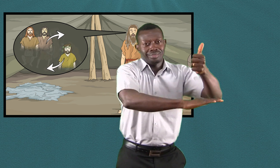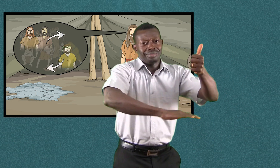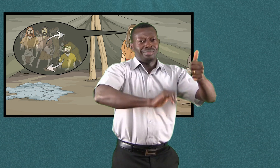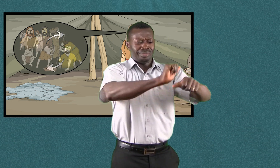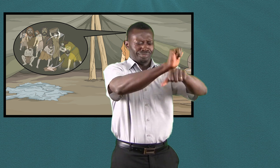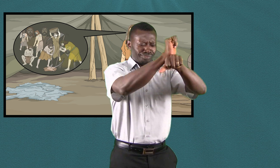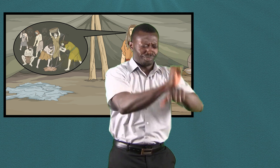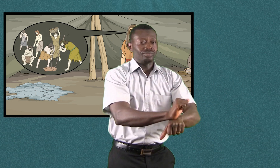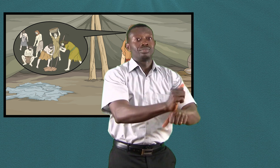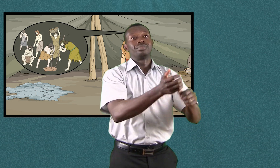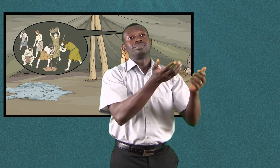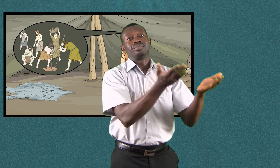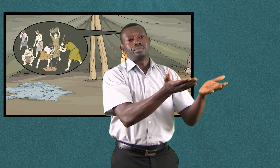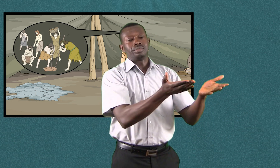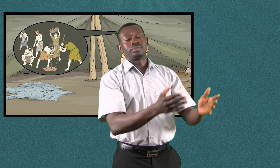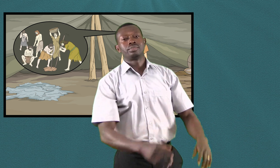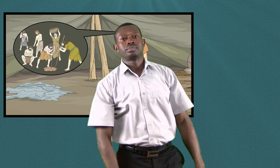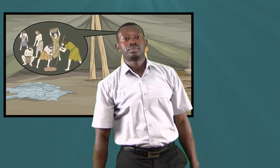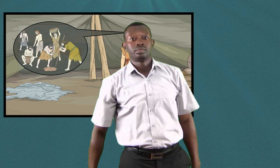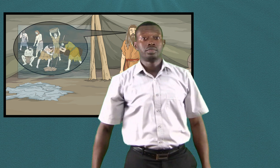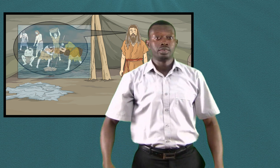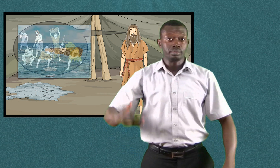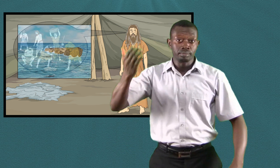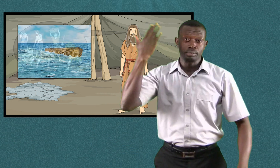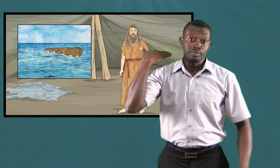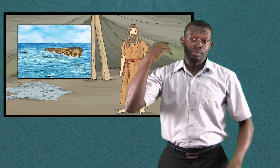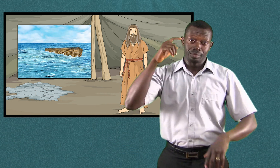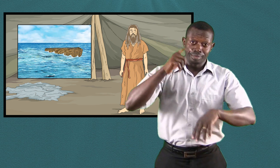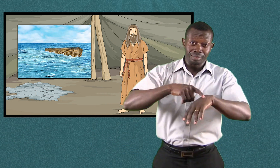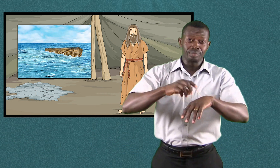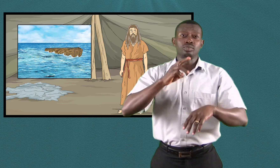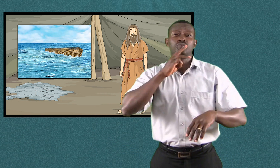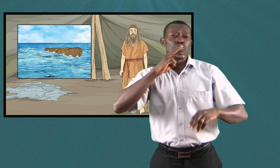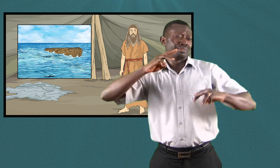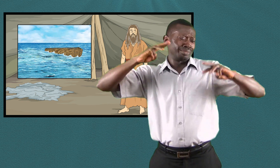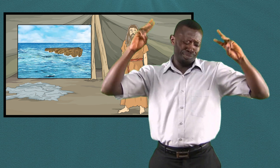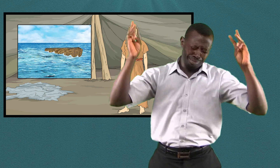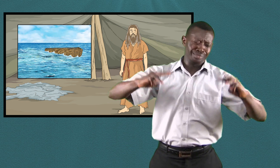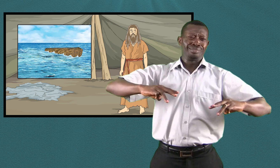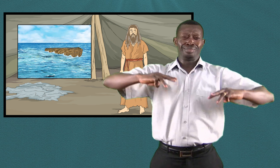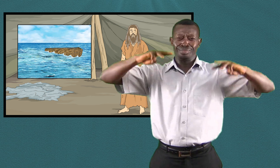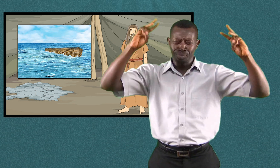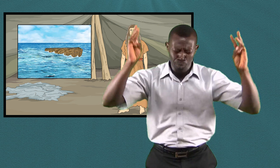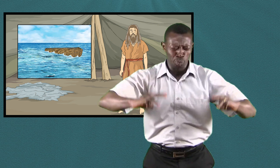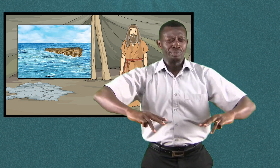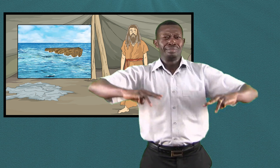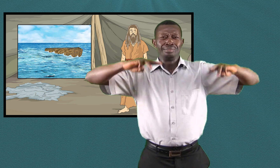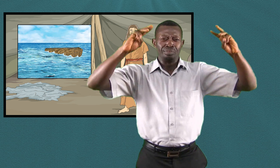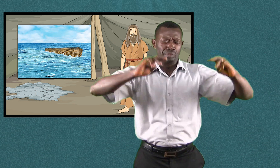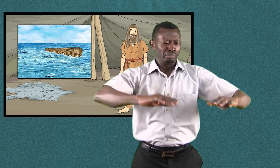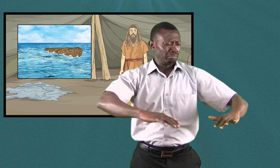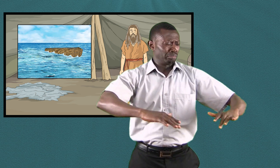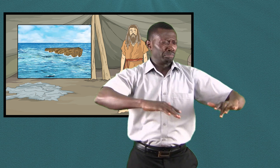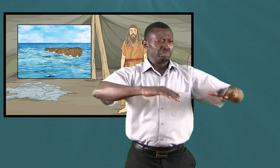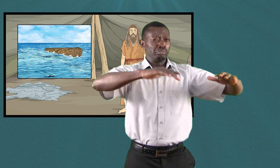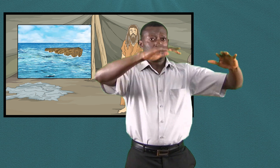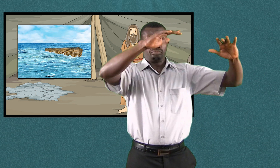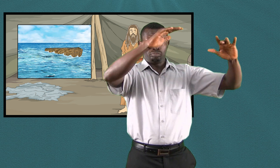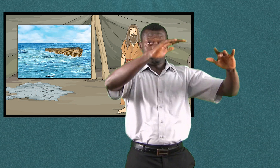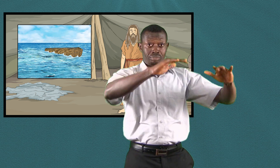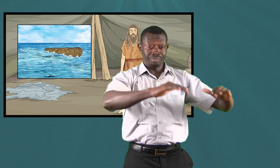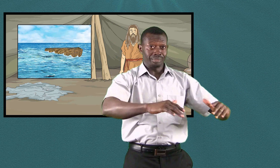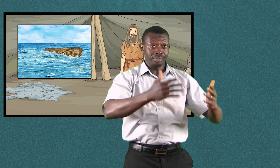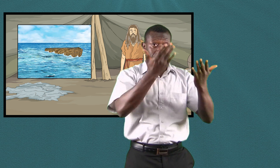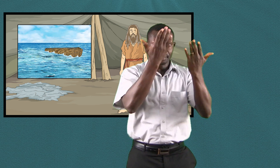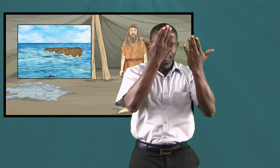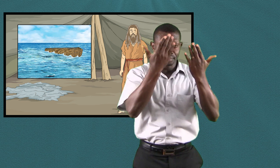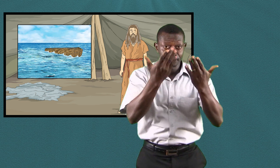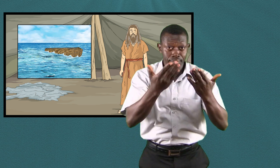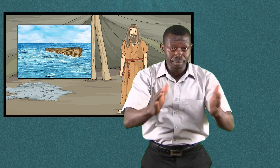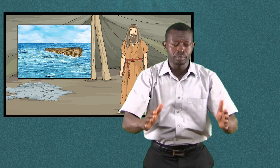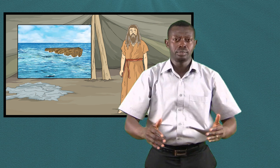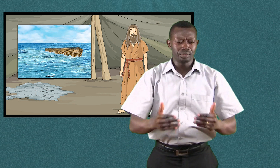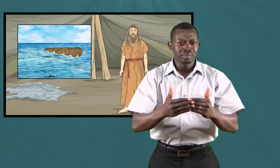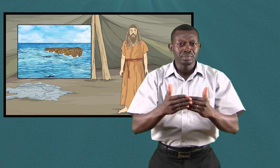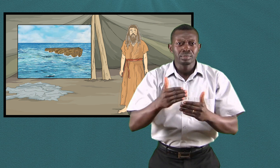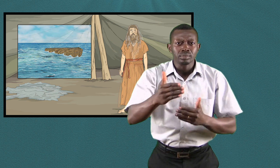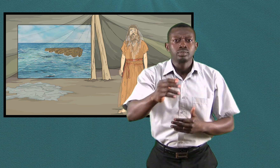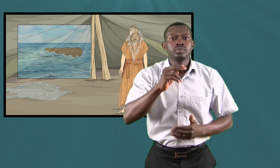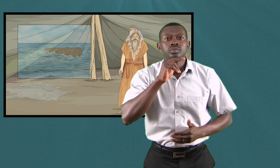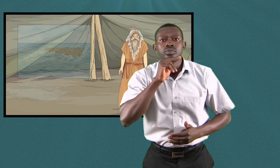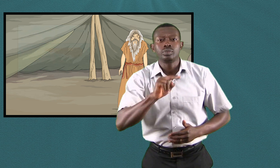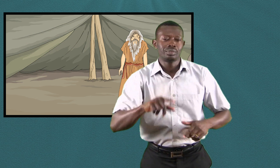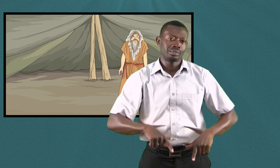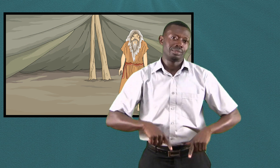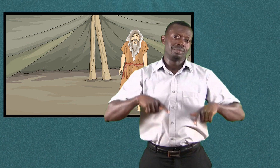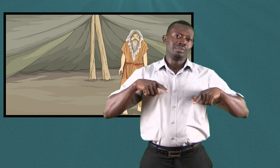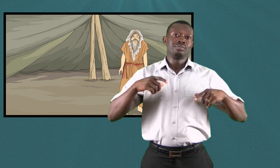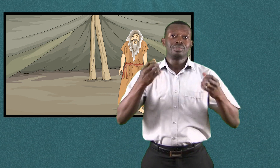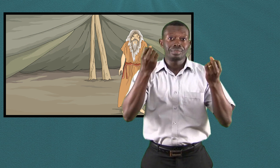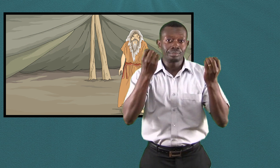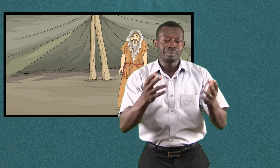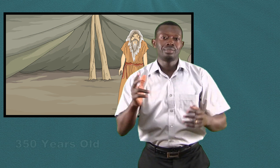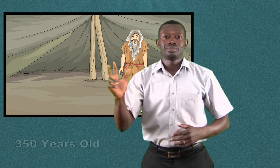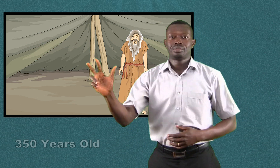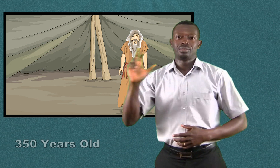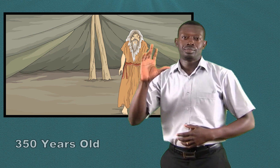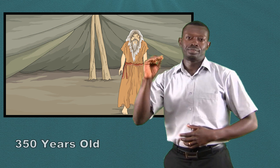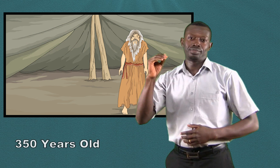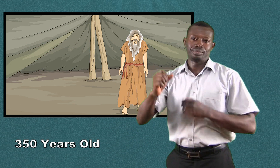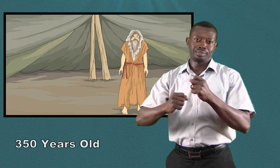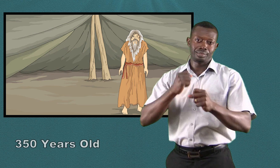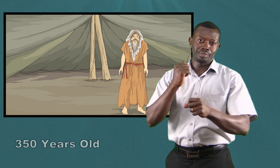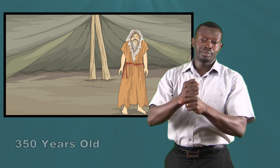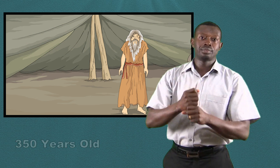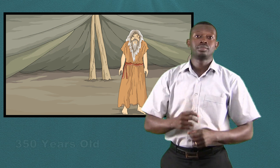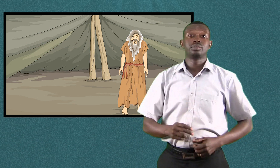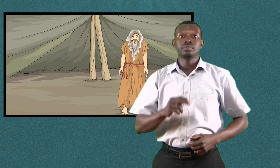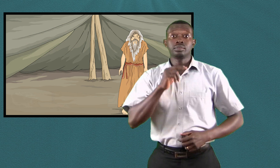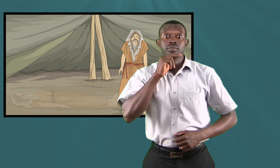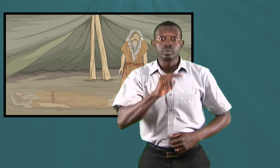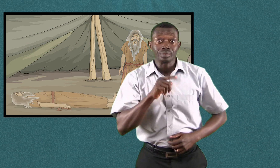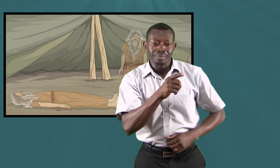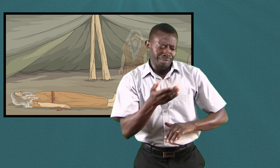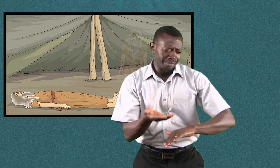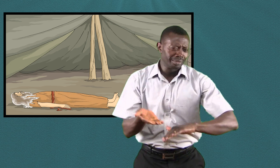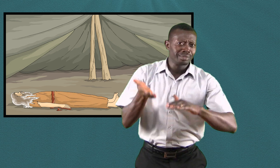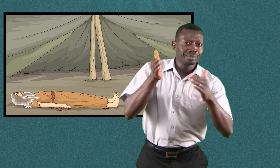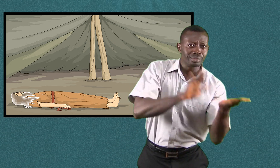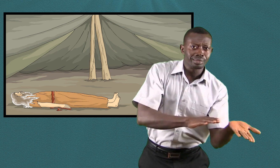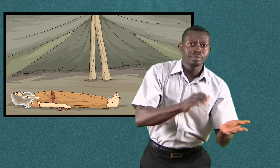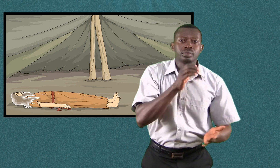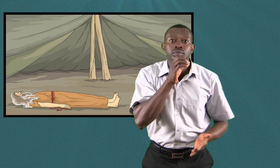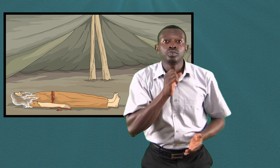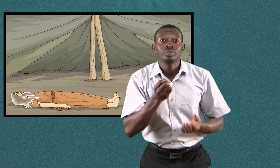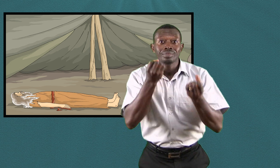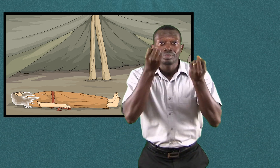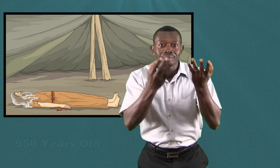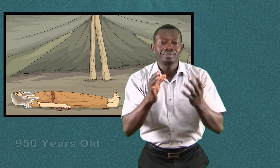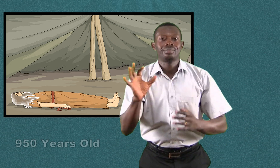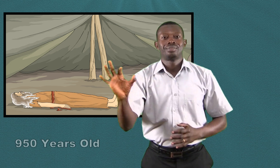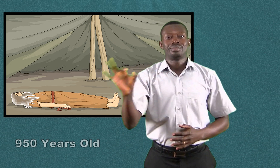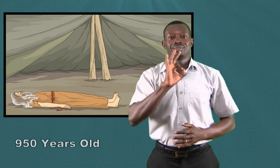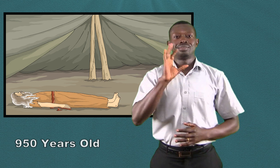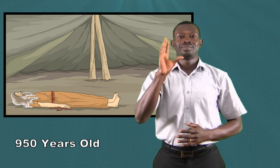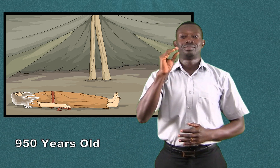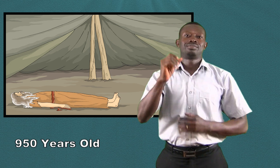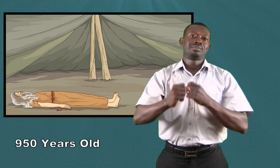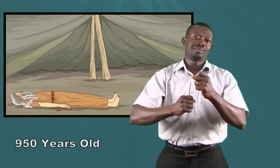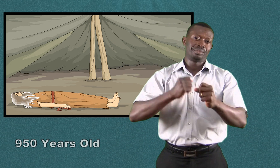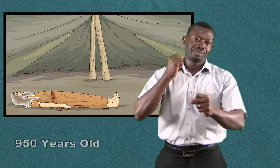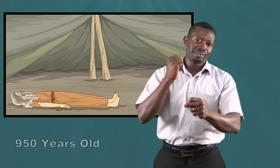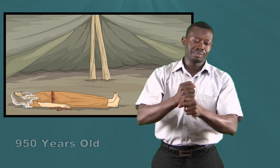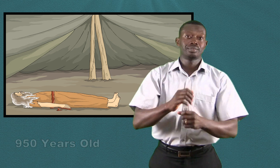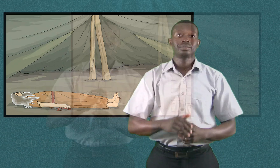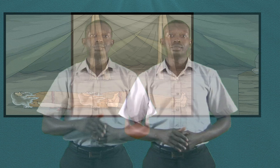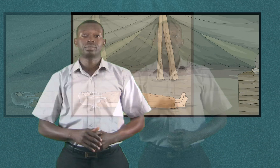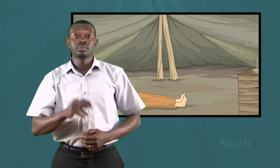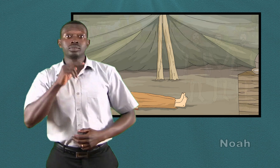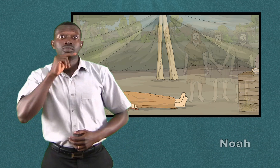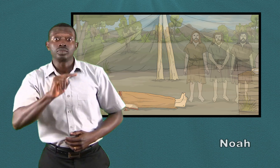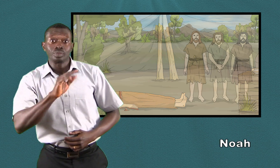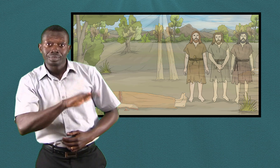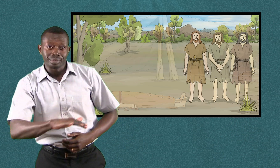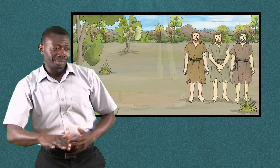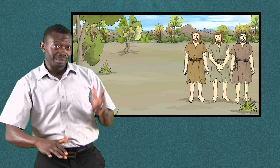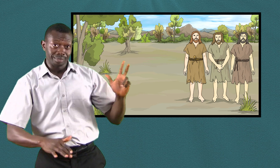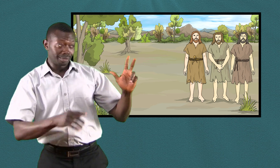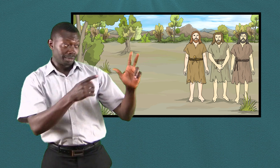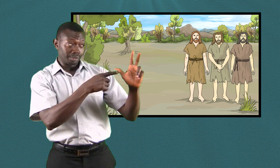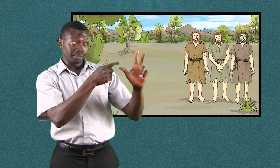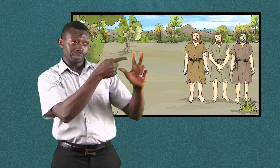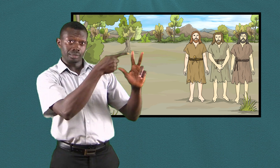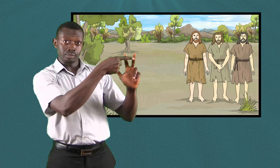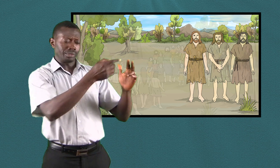After the flood, Noah lived 350 years.